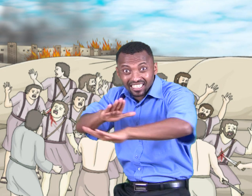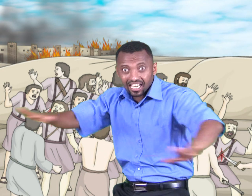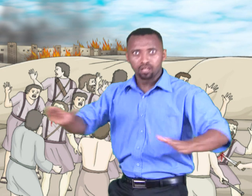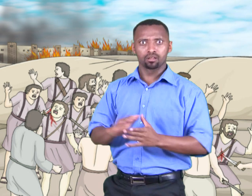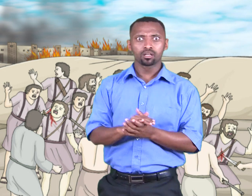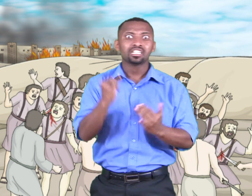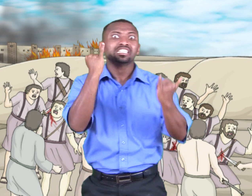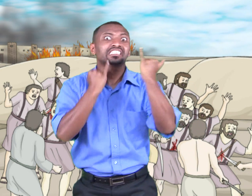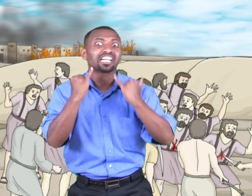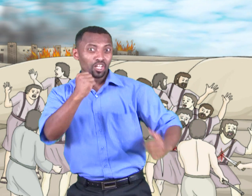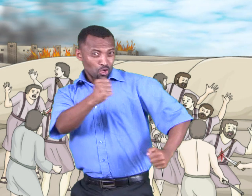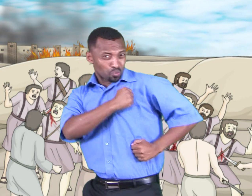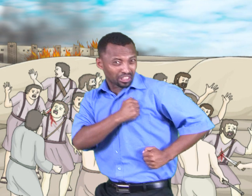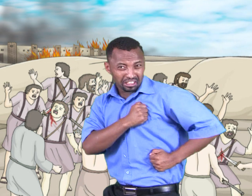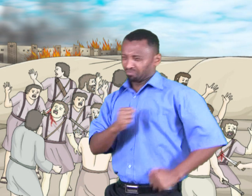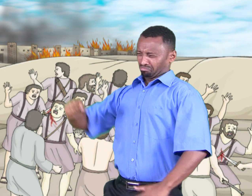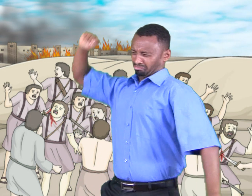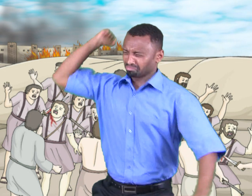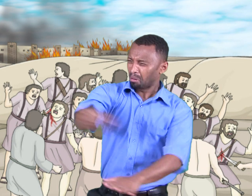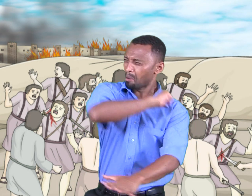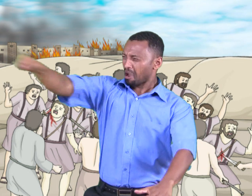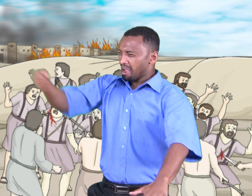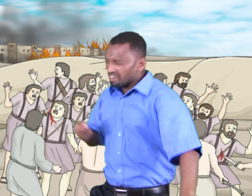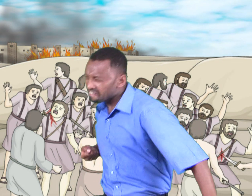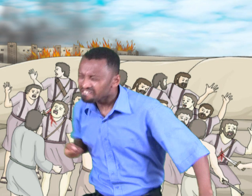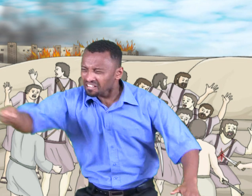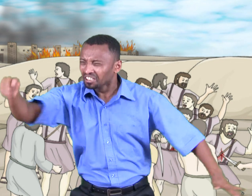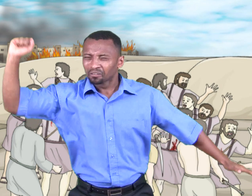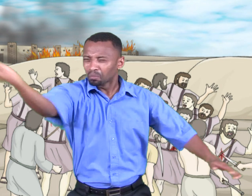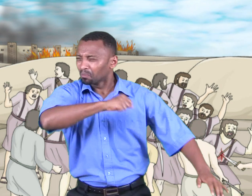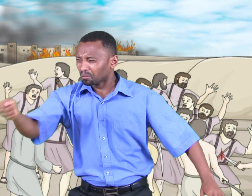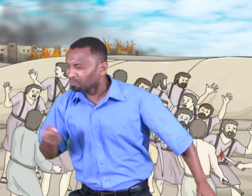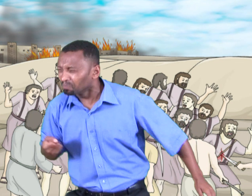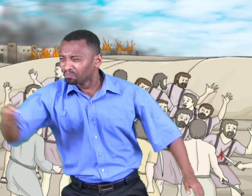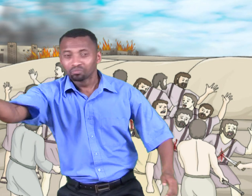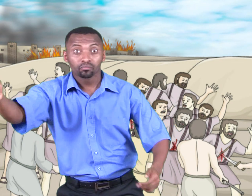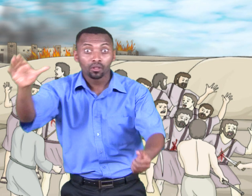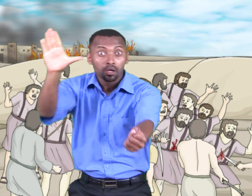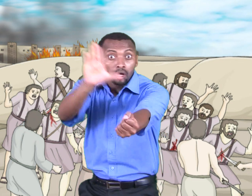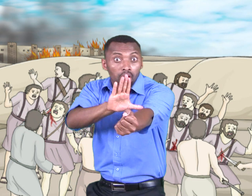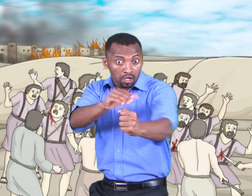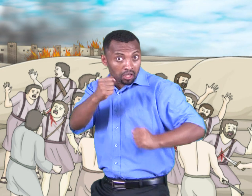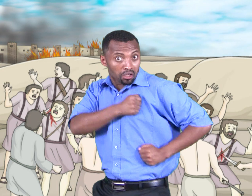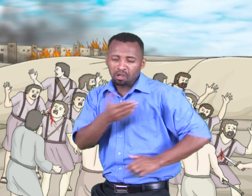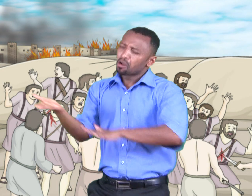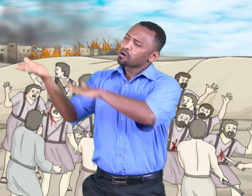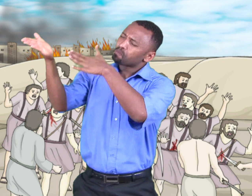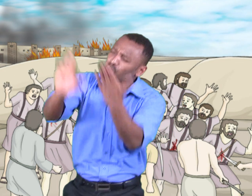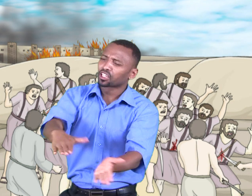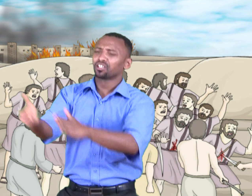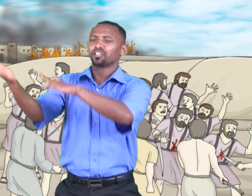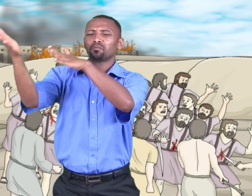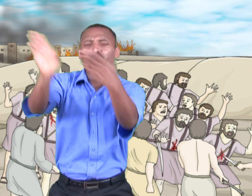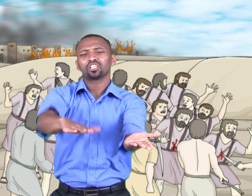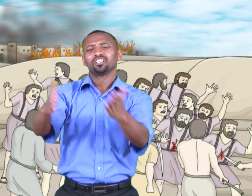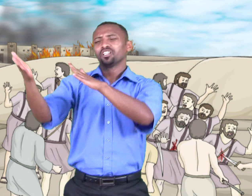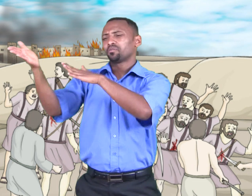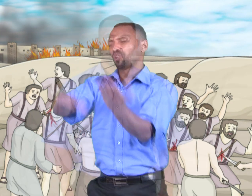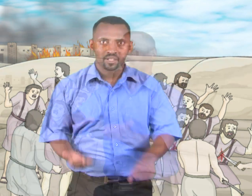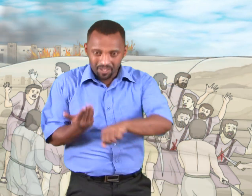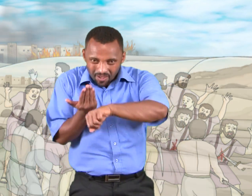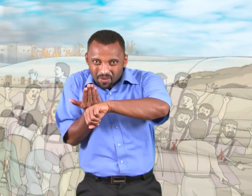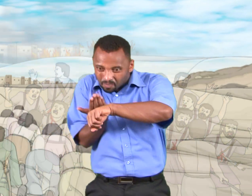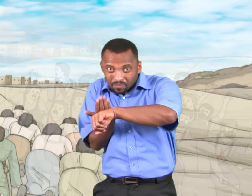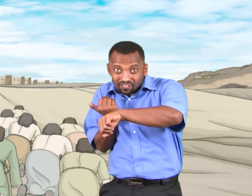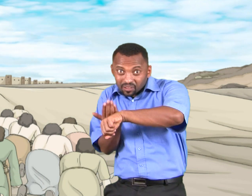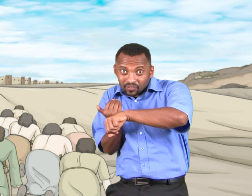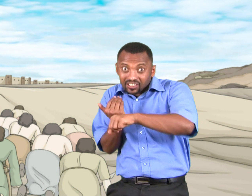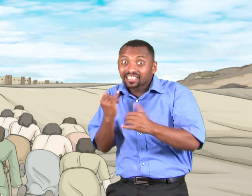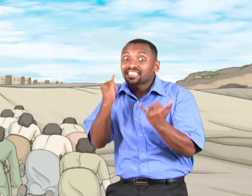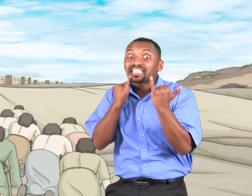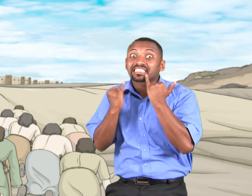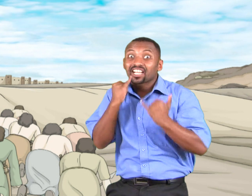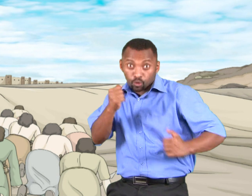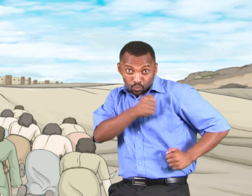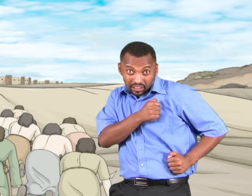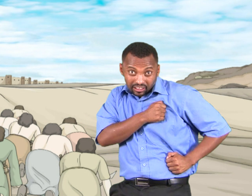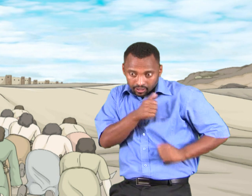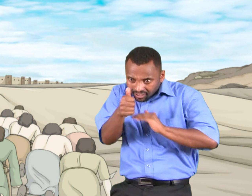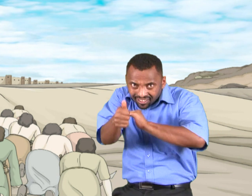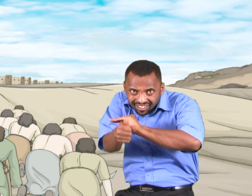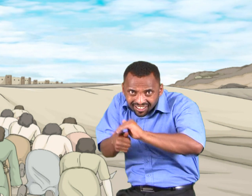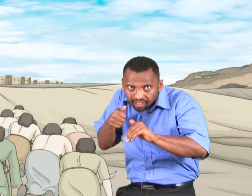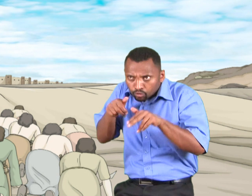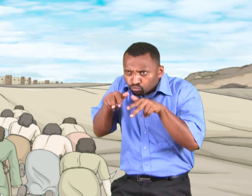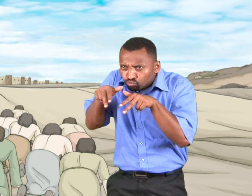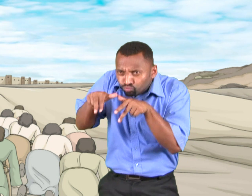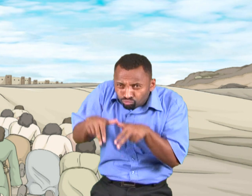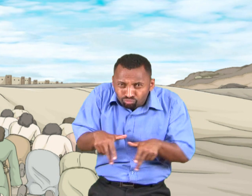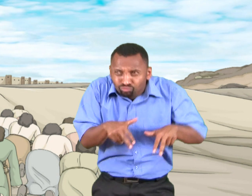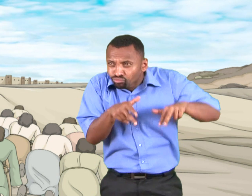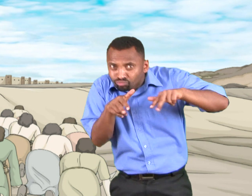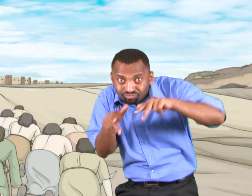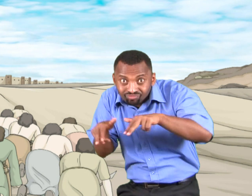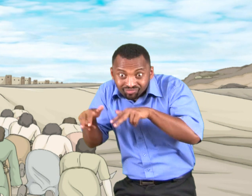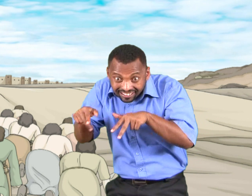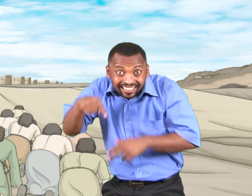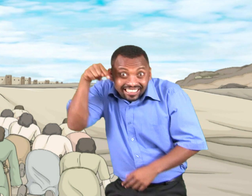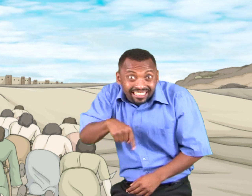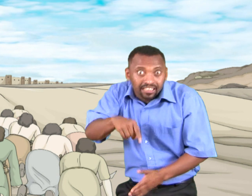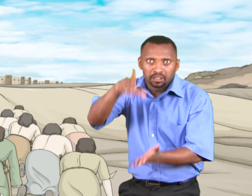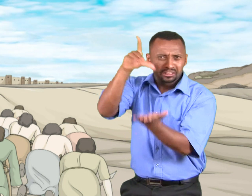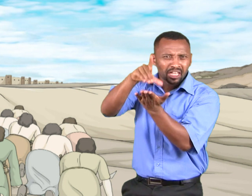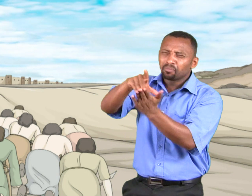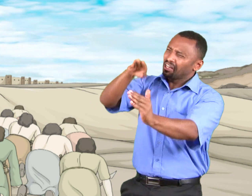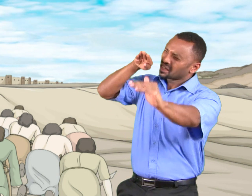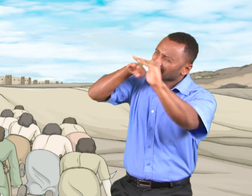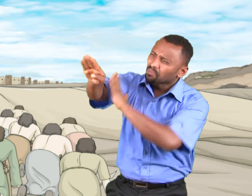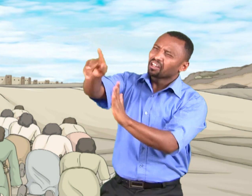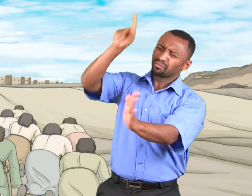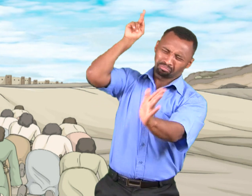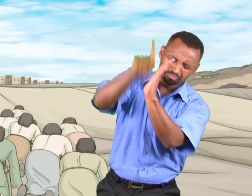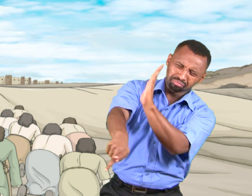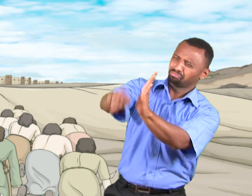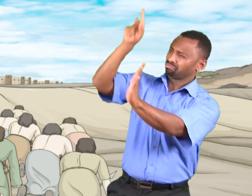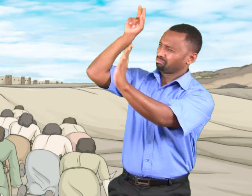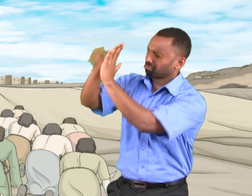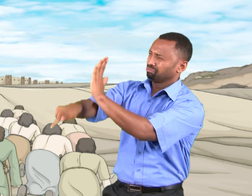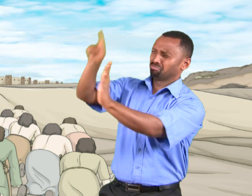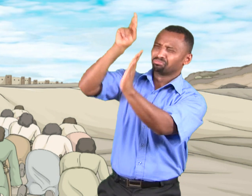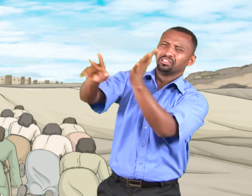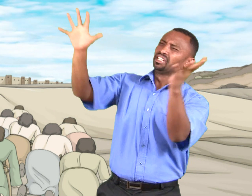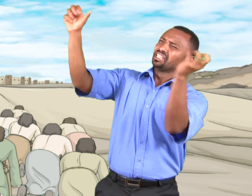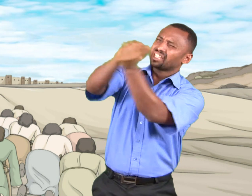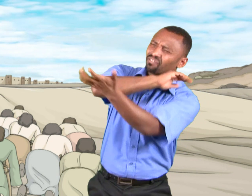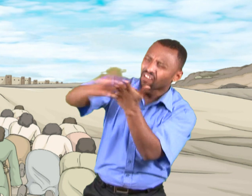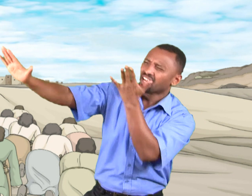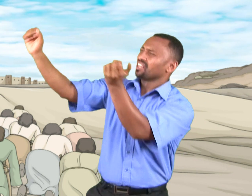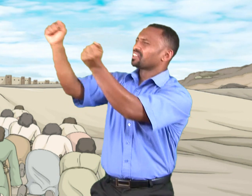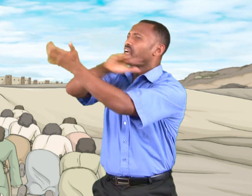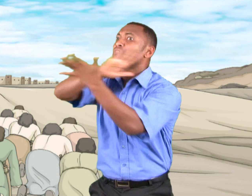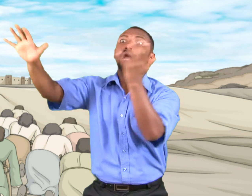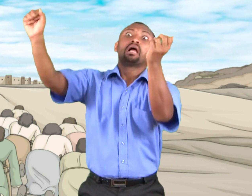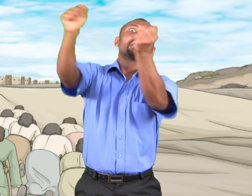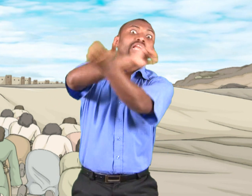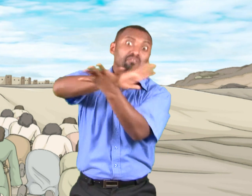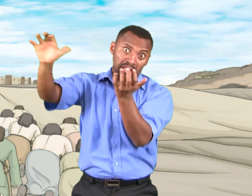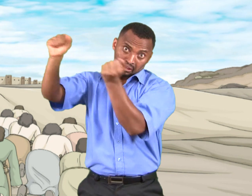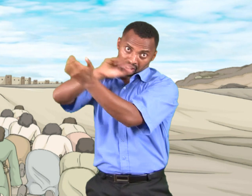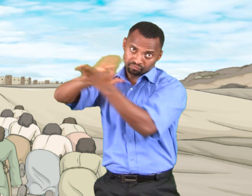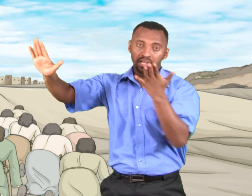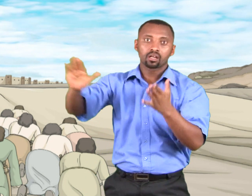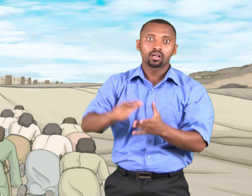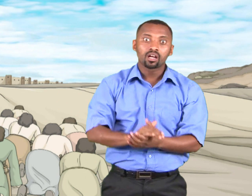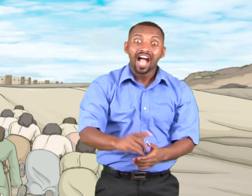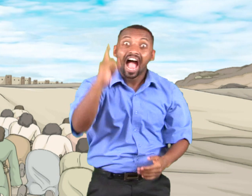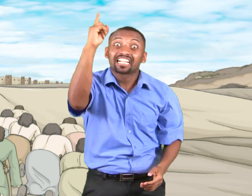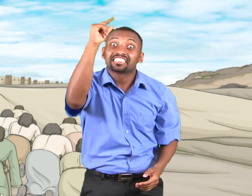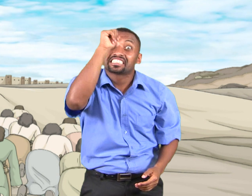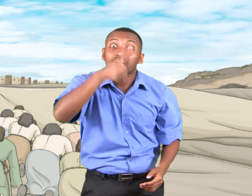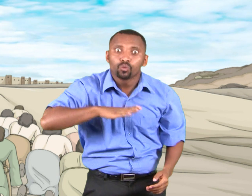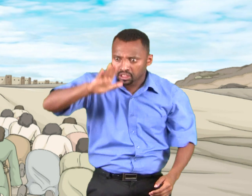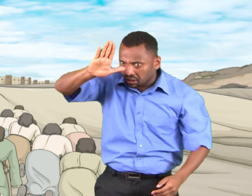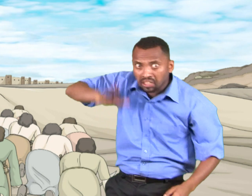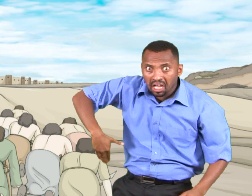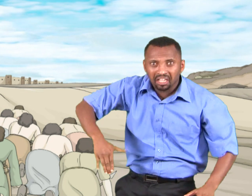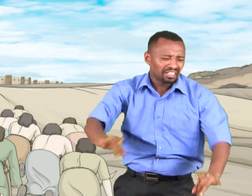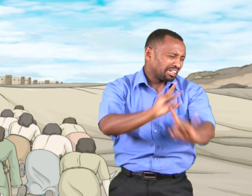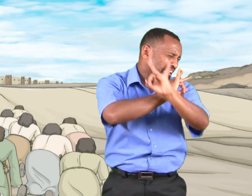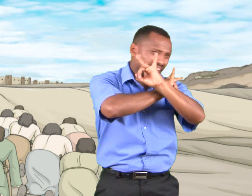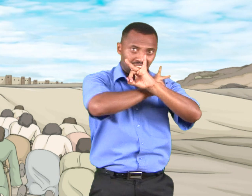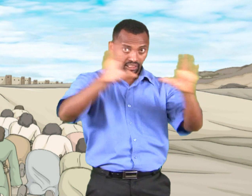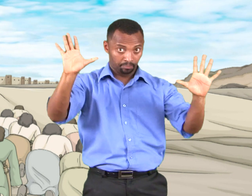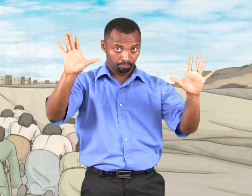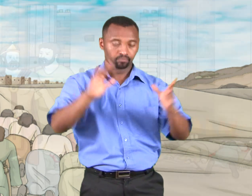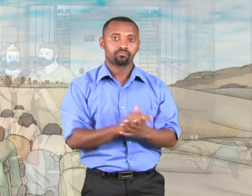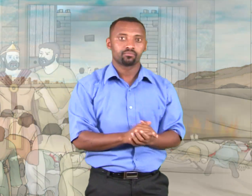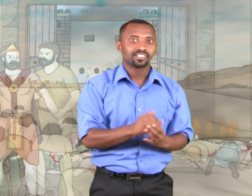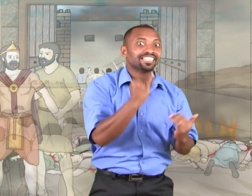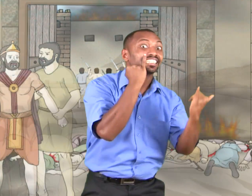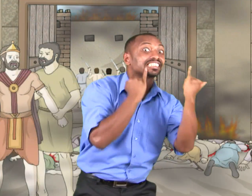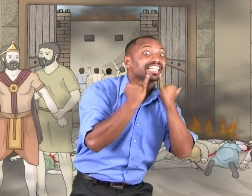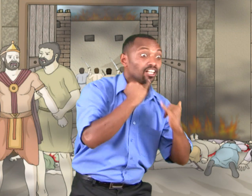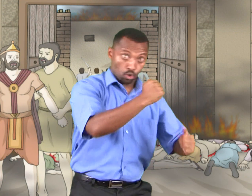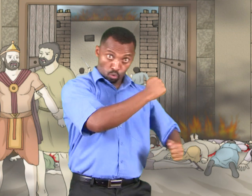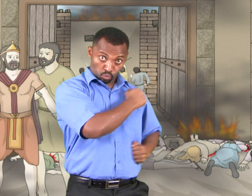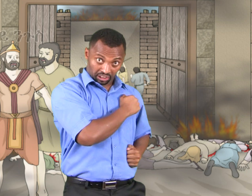Meanwhile, those in the ambush came out of the city against them, and the men of Ai were trapped between the Israelite forces on both sides. So Israel struck them down until no survivor or fugitive remained.